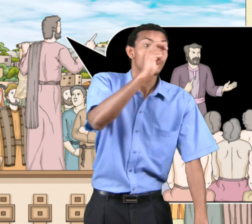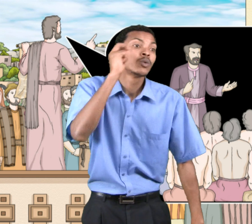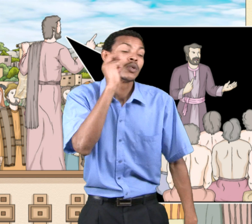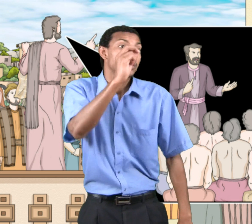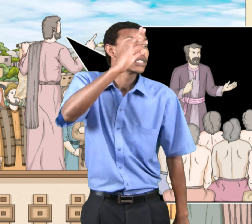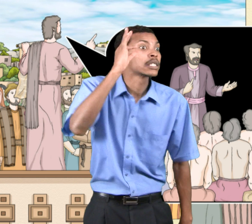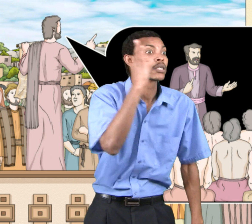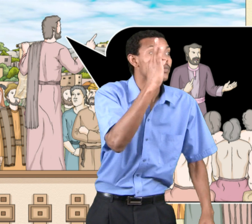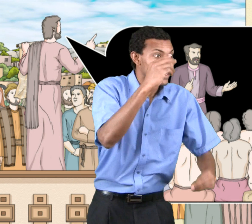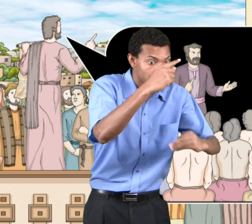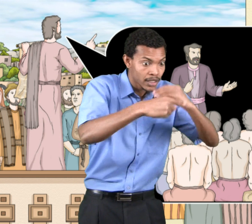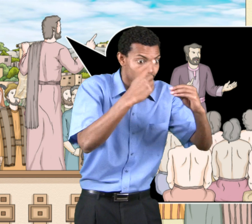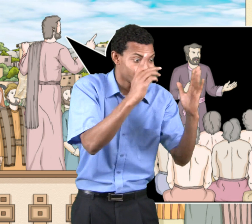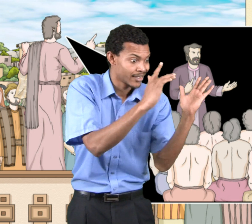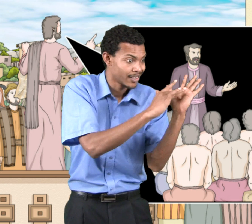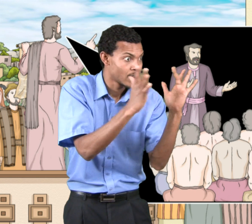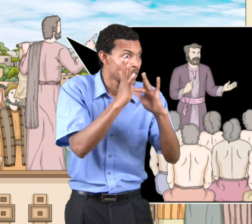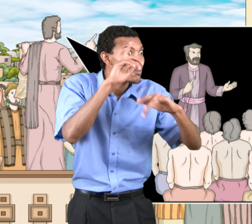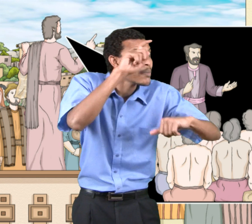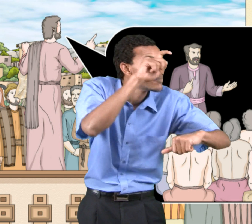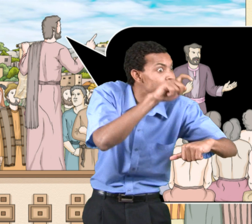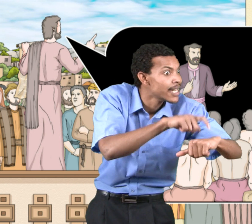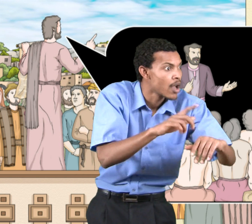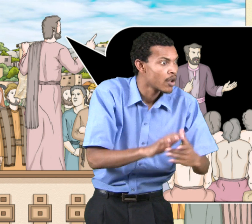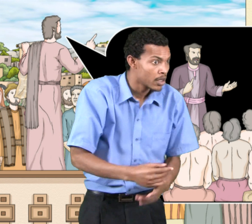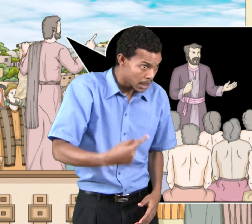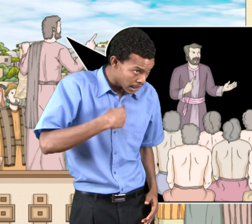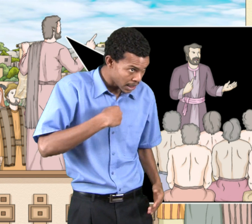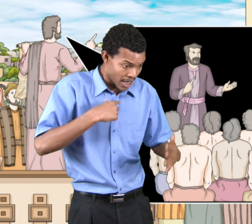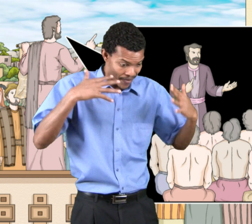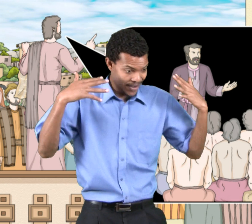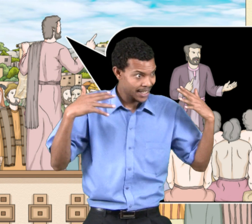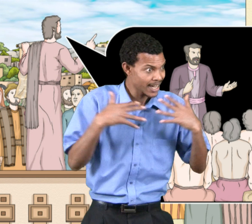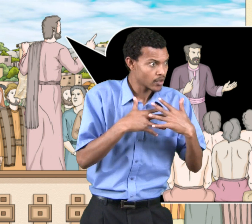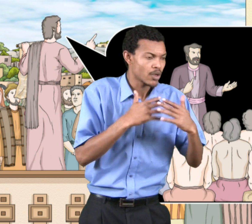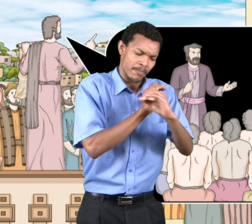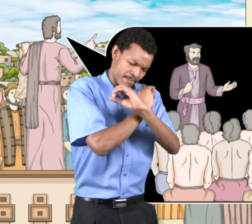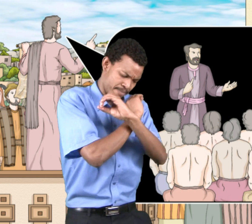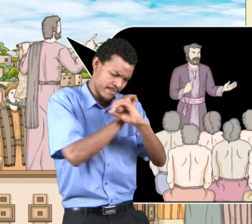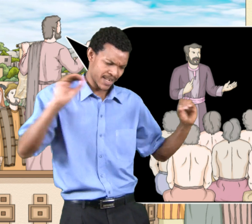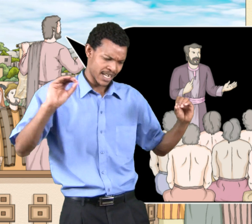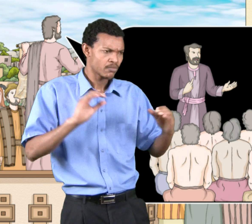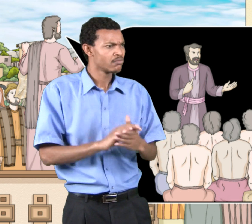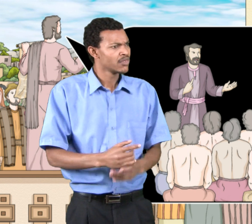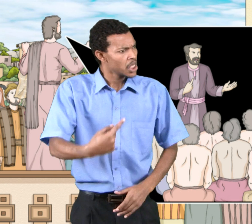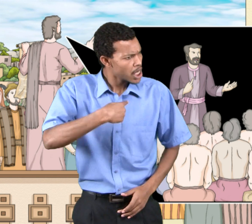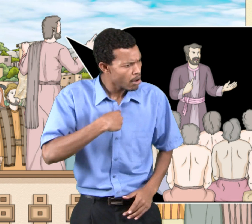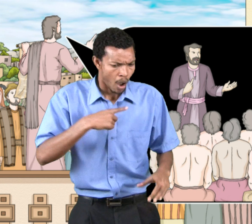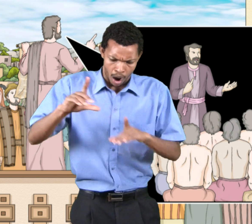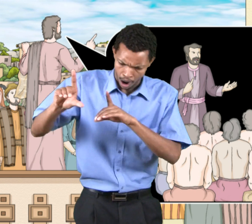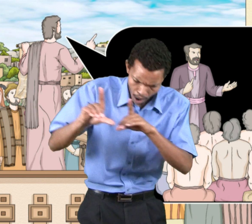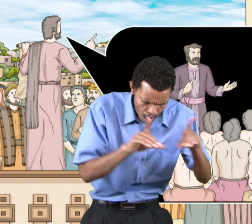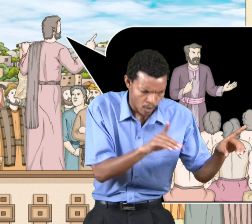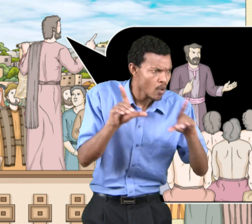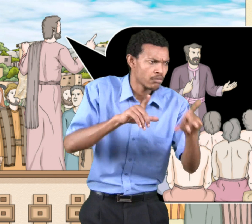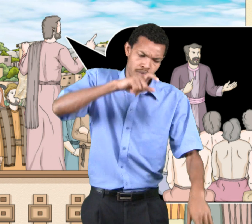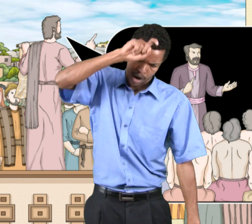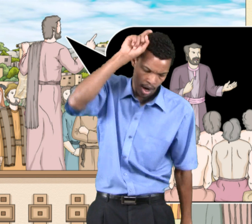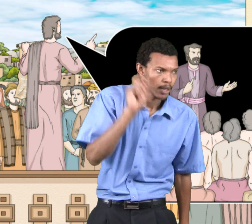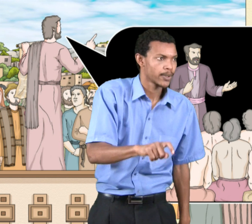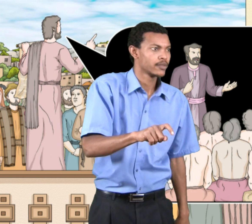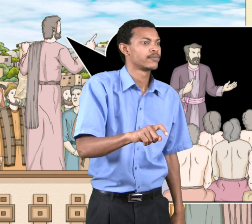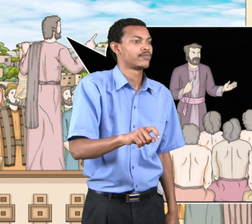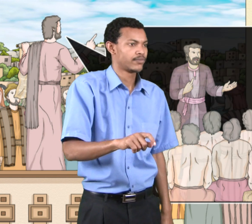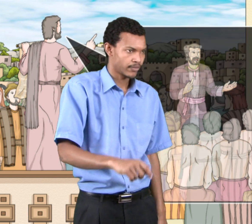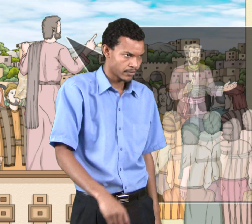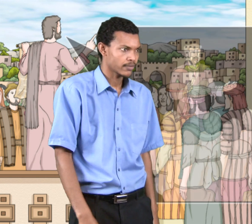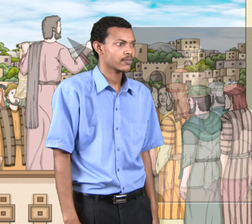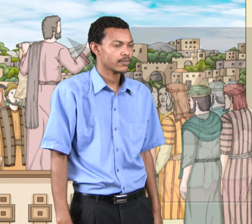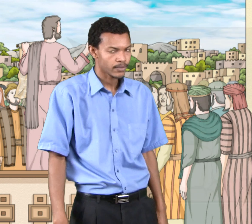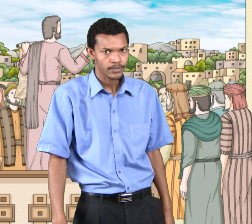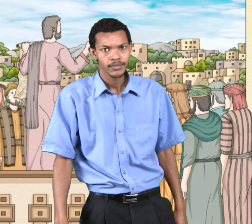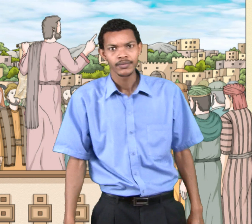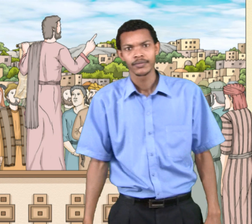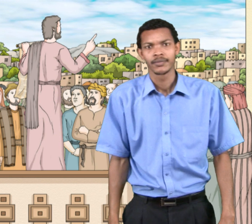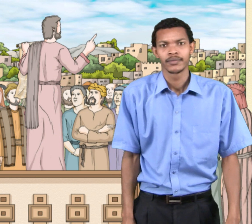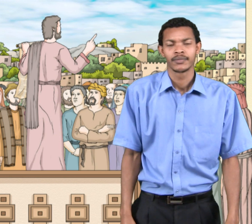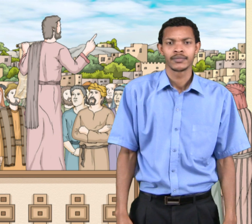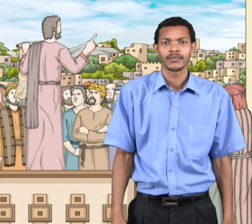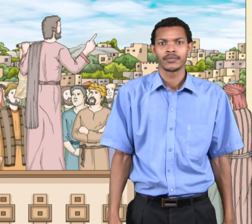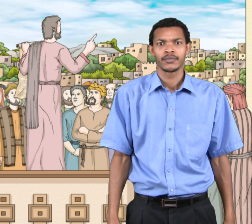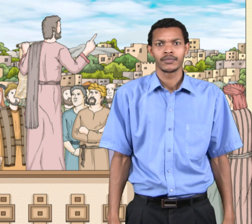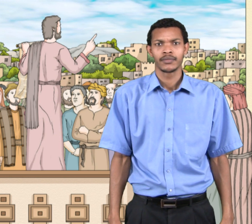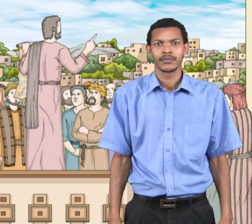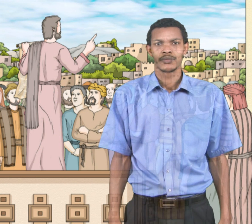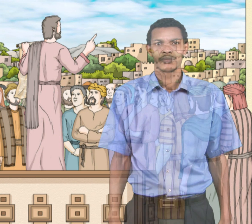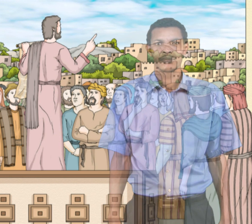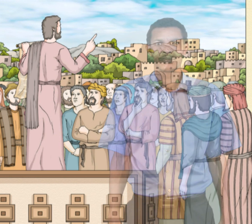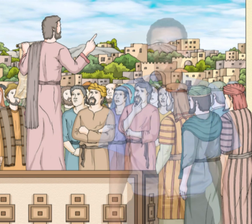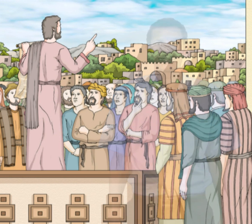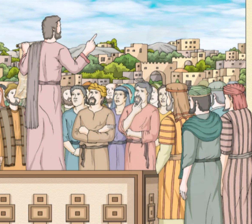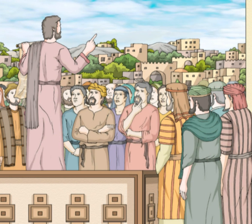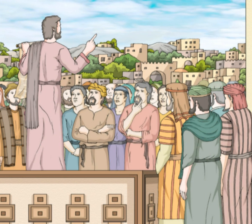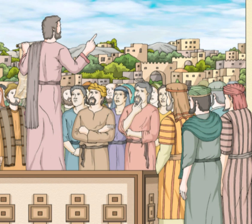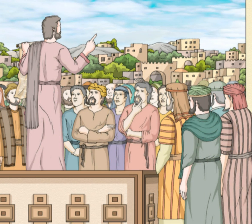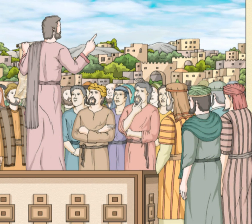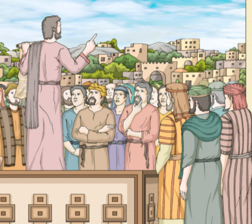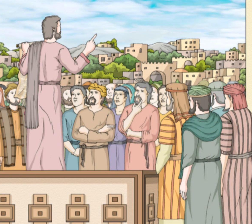Pray that I may proclaim it fearlessly, as I should.